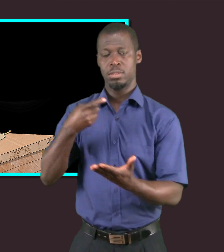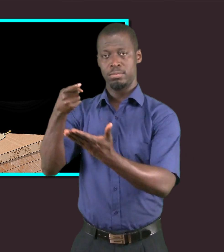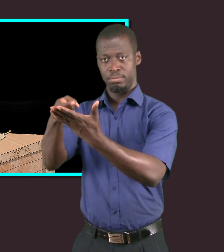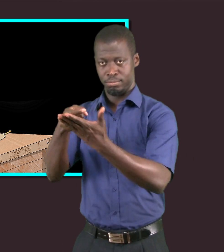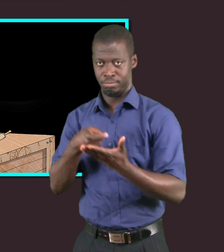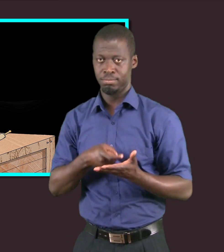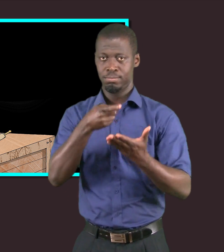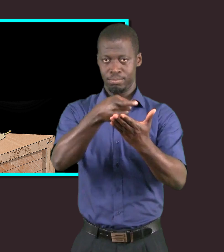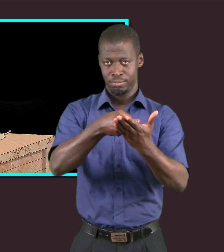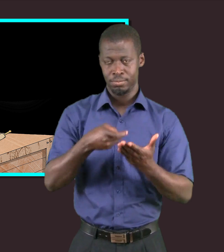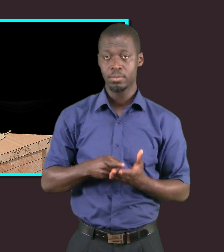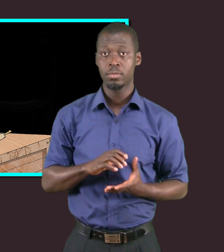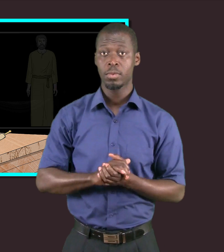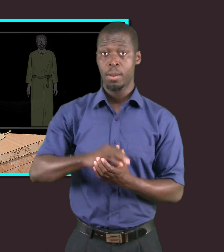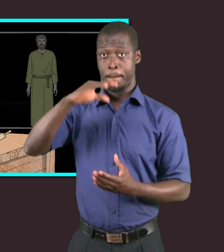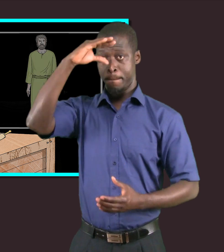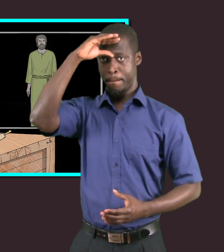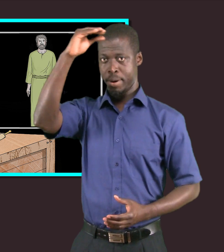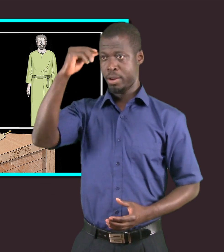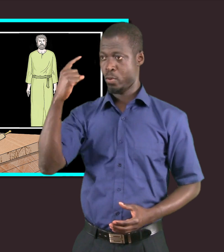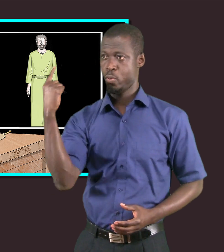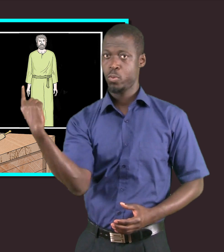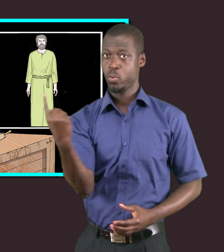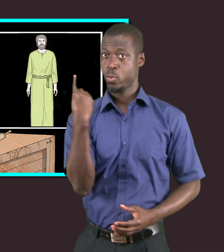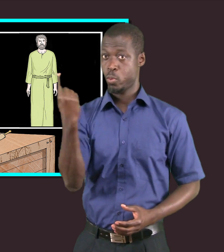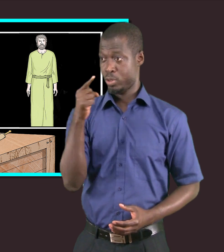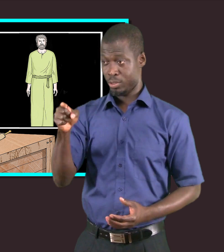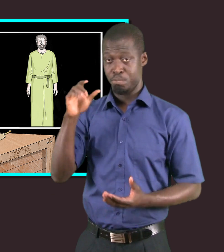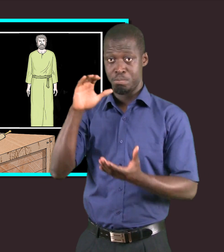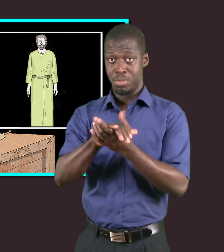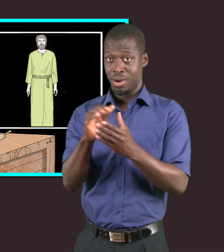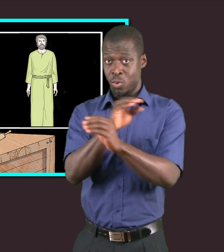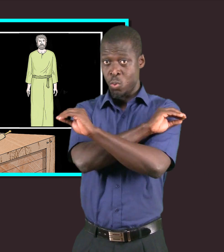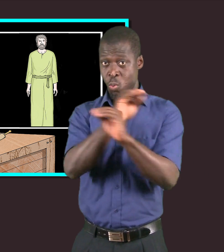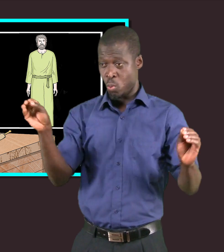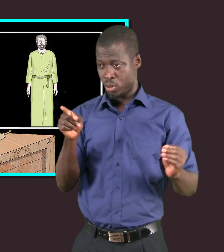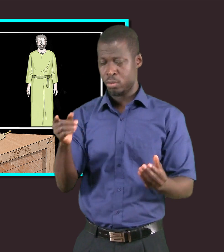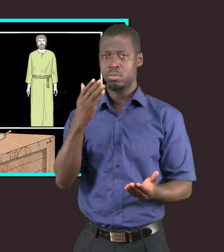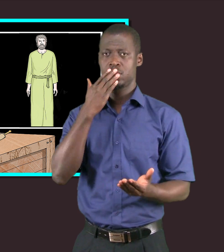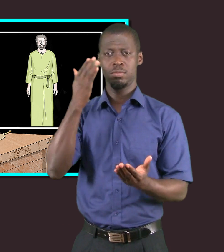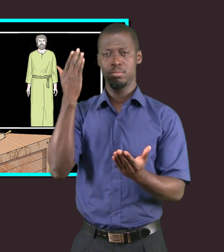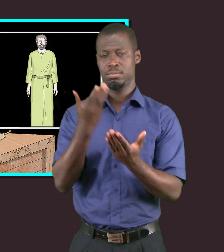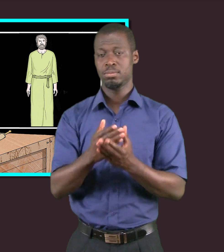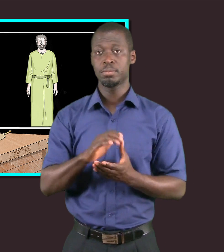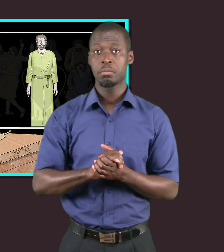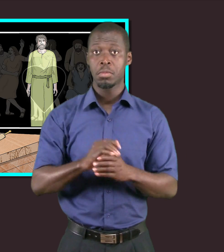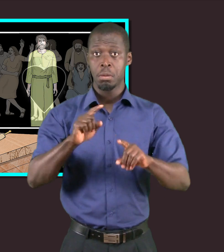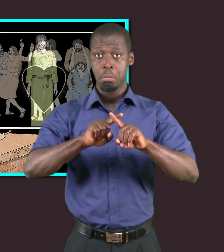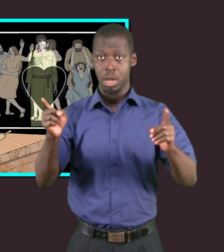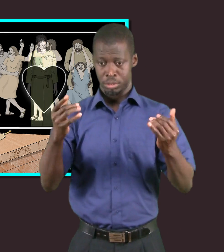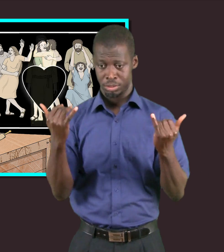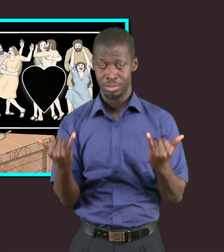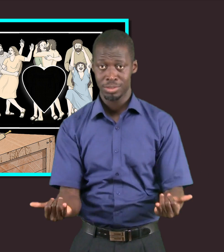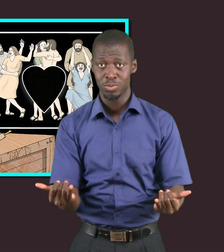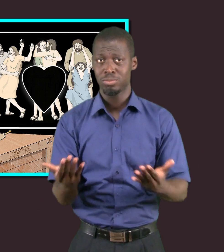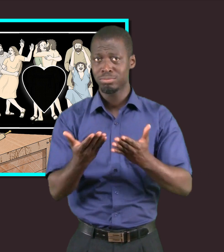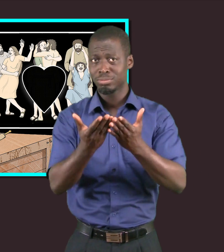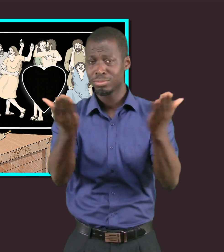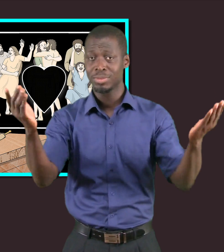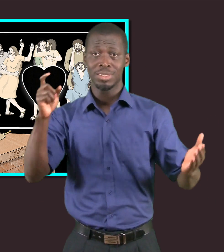Now for the matters you wrote about: It is good to abstain from sexual relations.